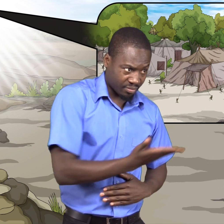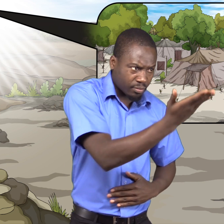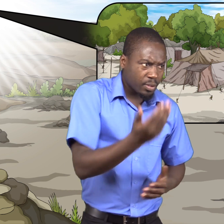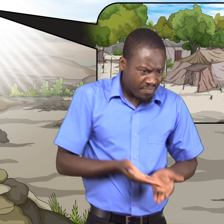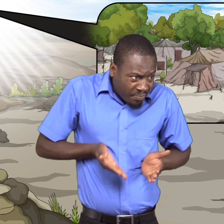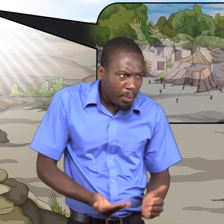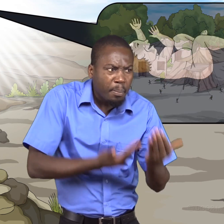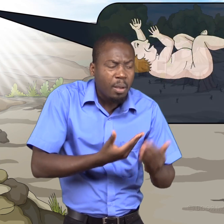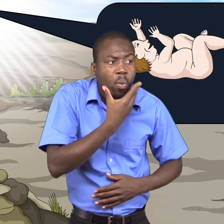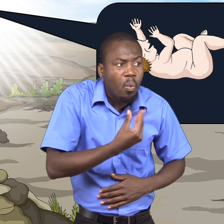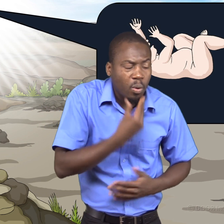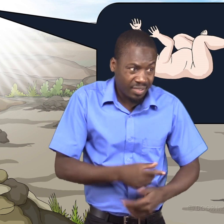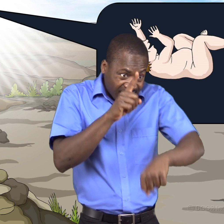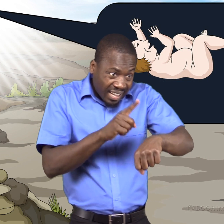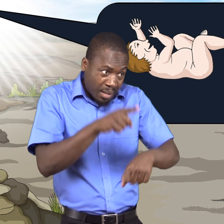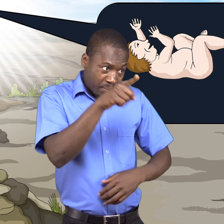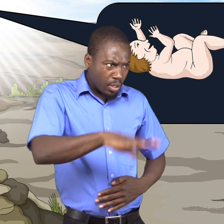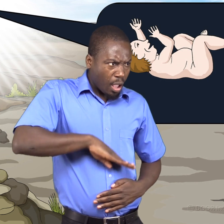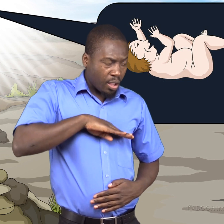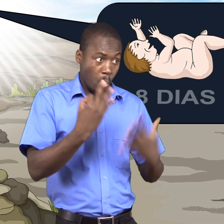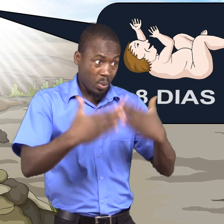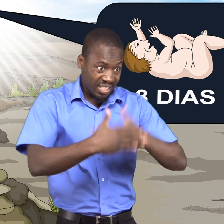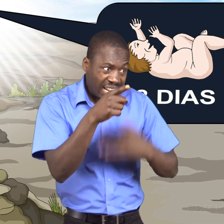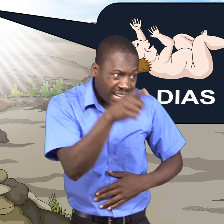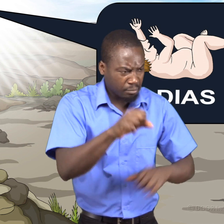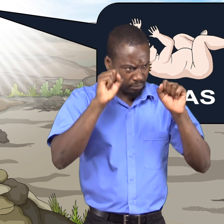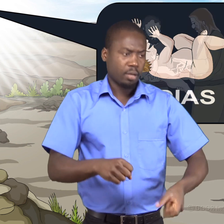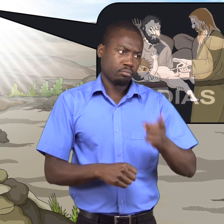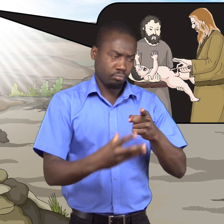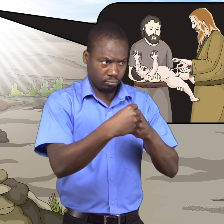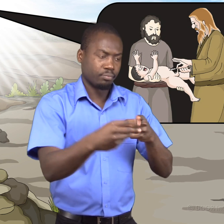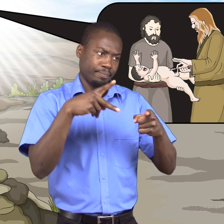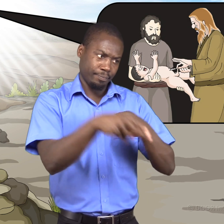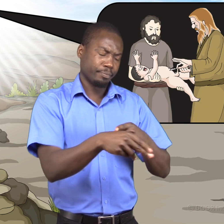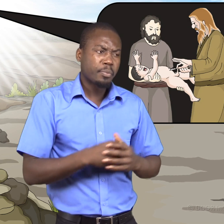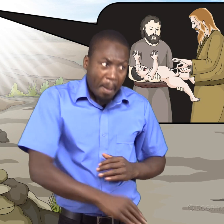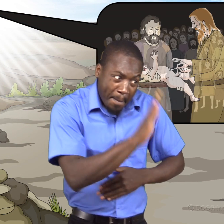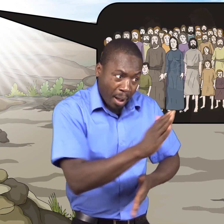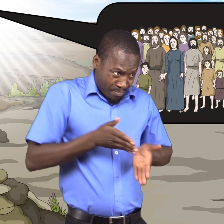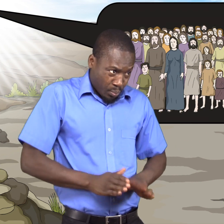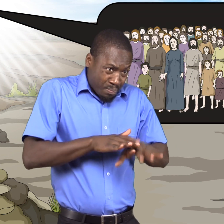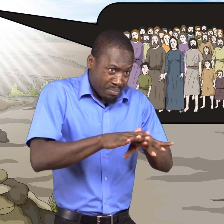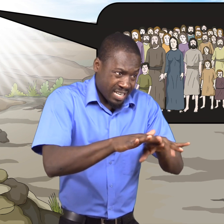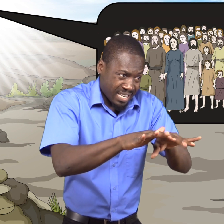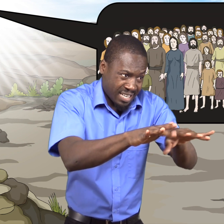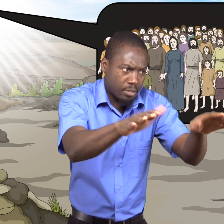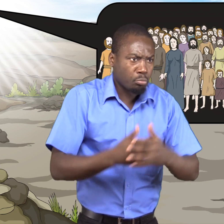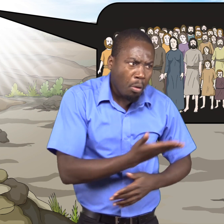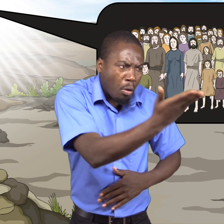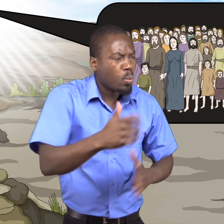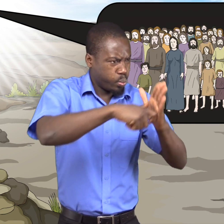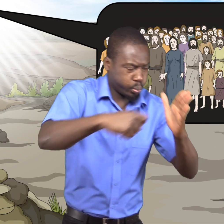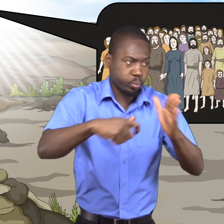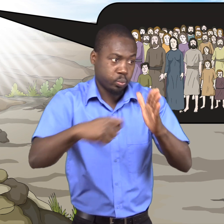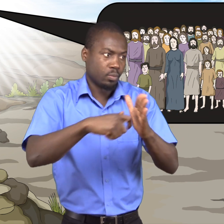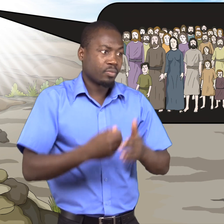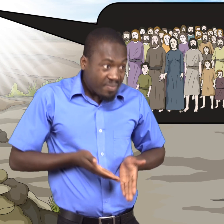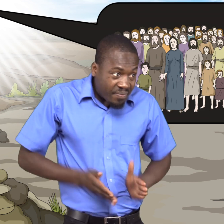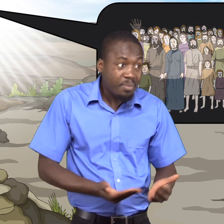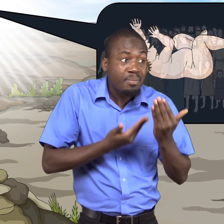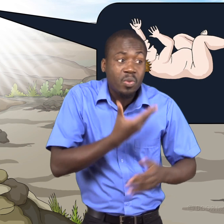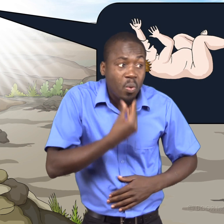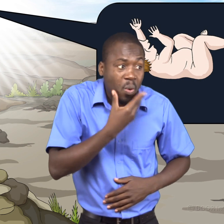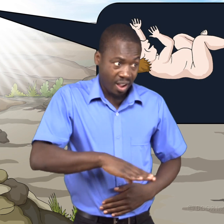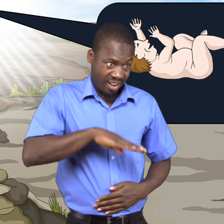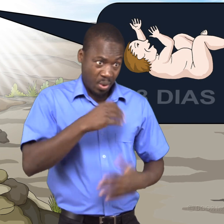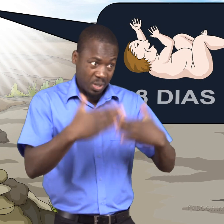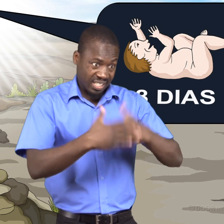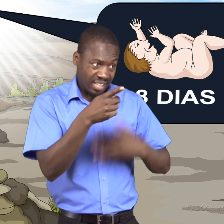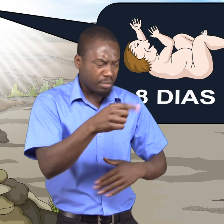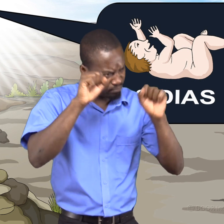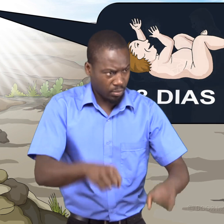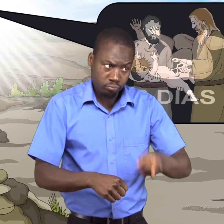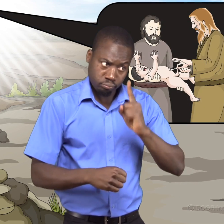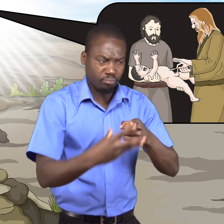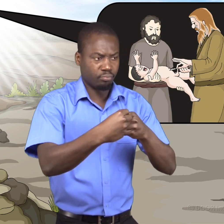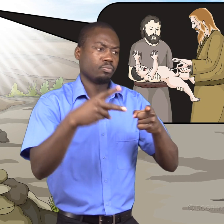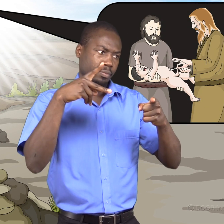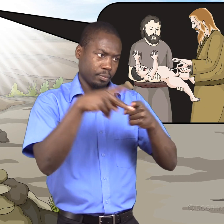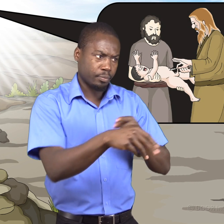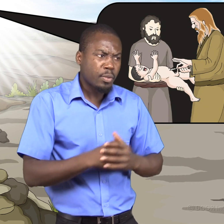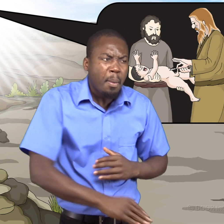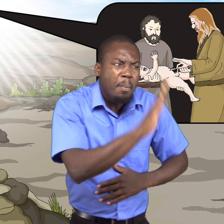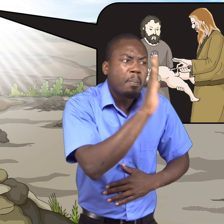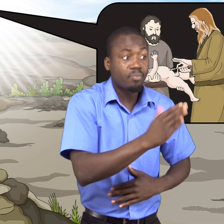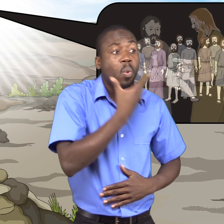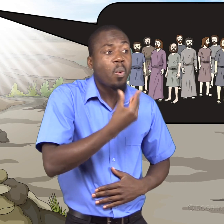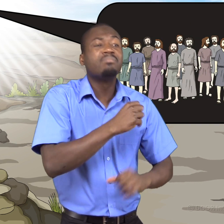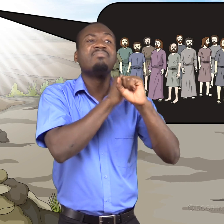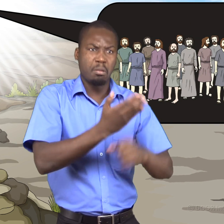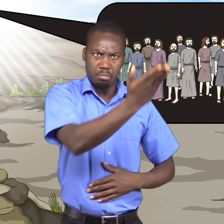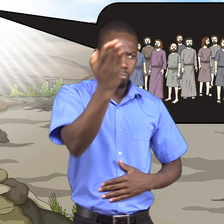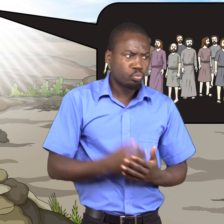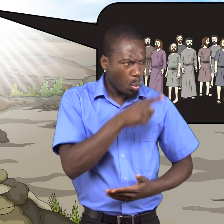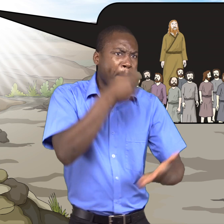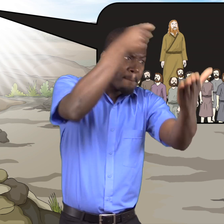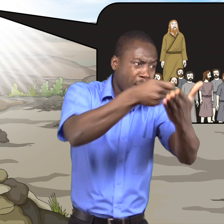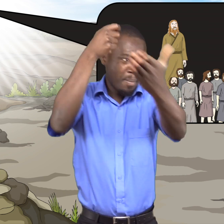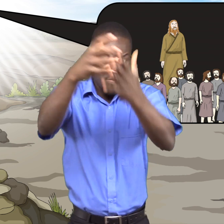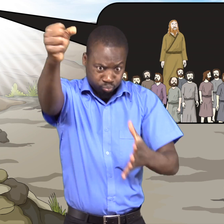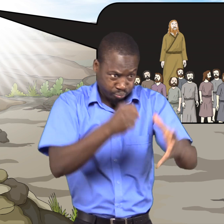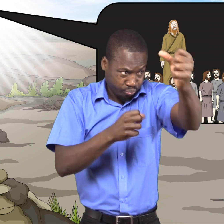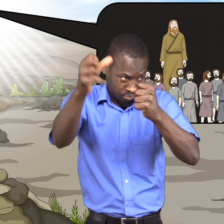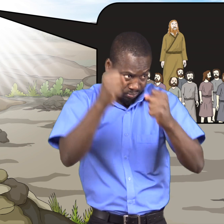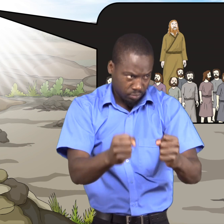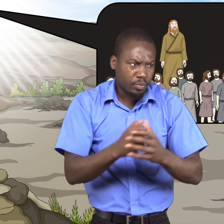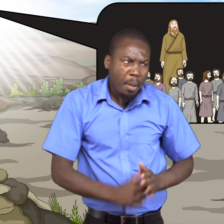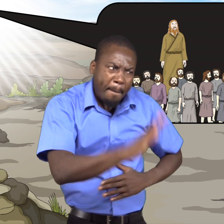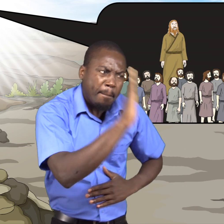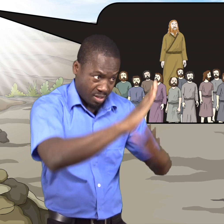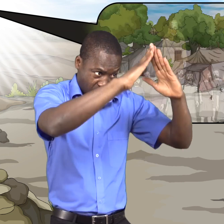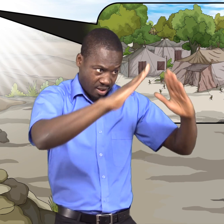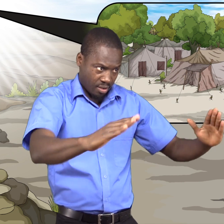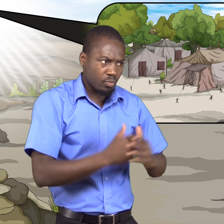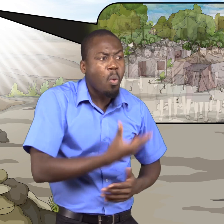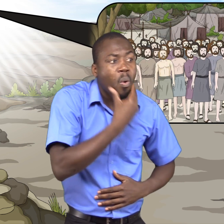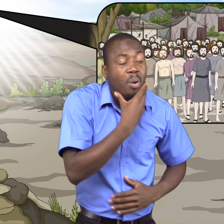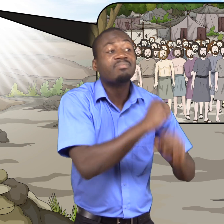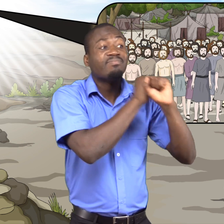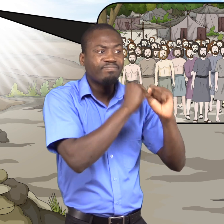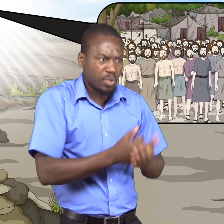Generation after generation, every male must be circumcised when he is eight days old, including those born in your household and those purchased from a foreigner—even those who are not your offspring.